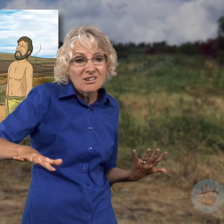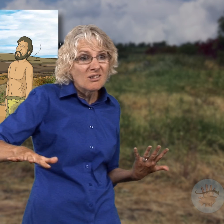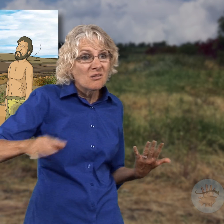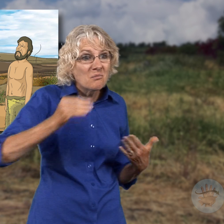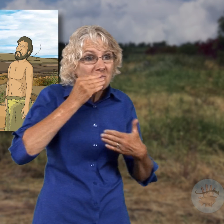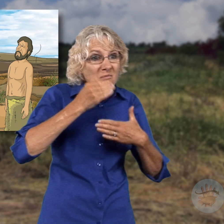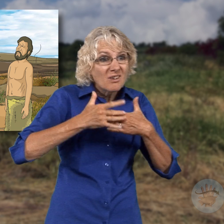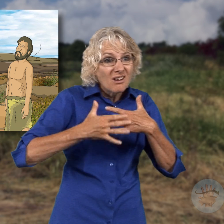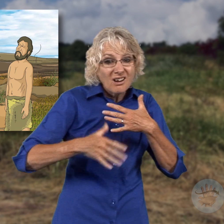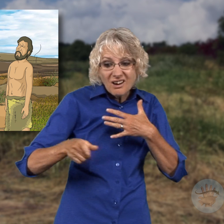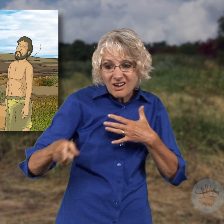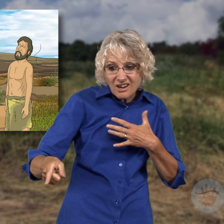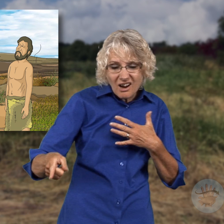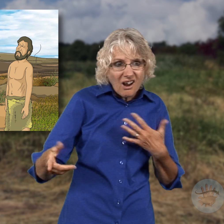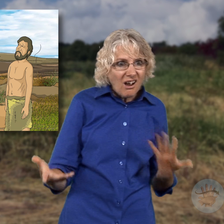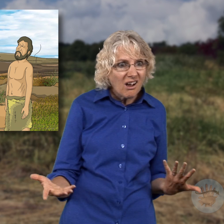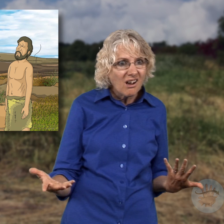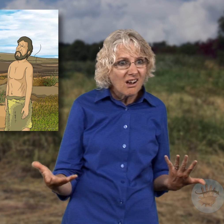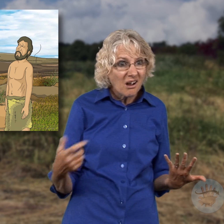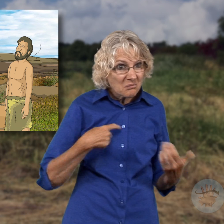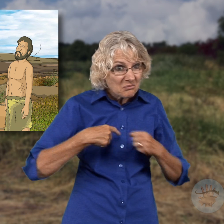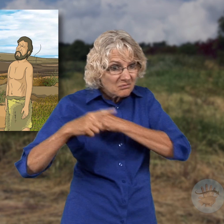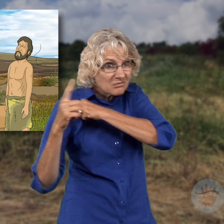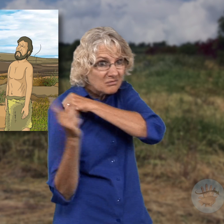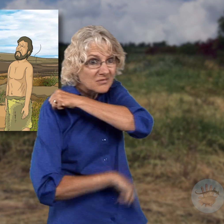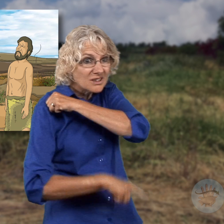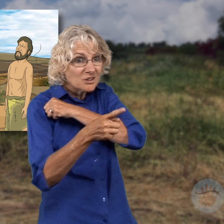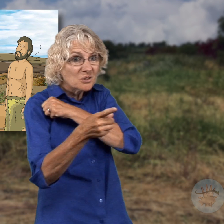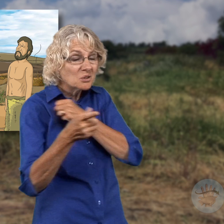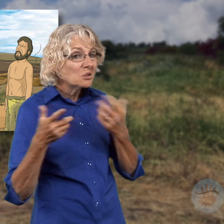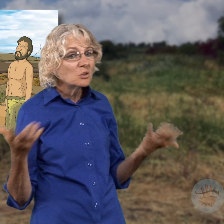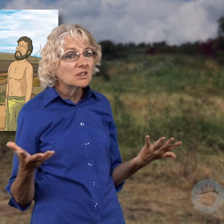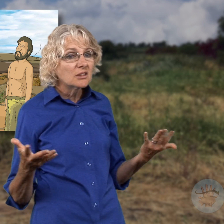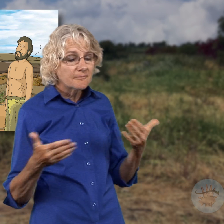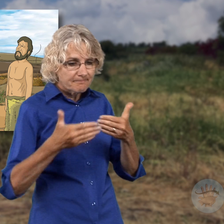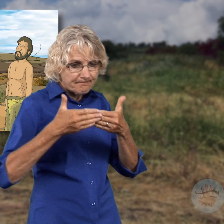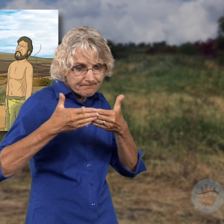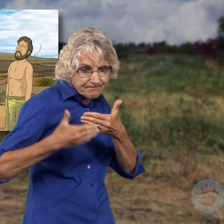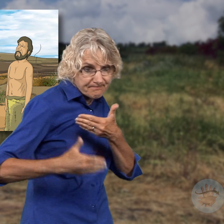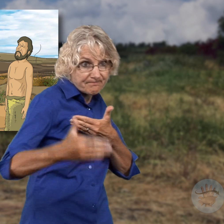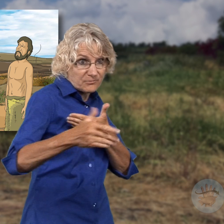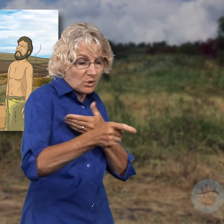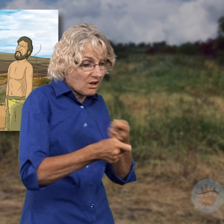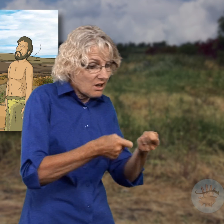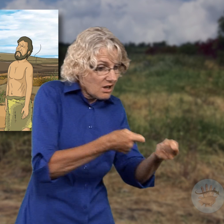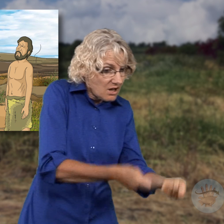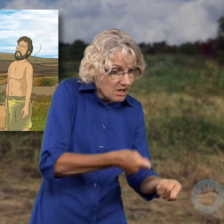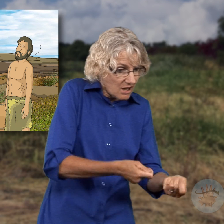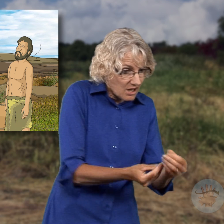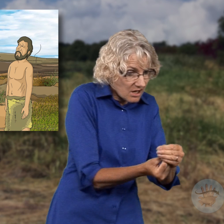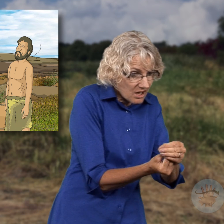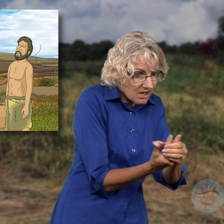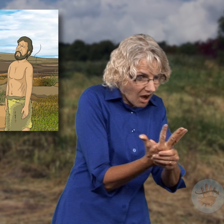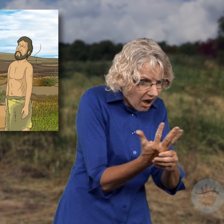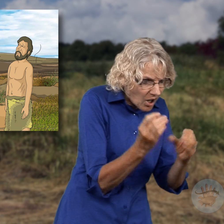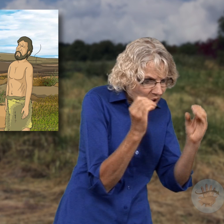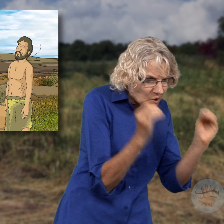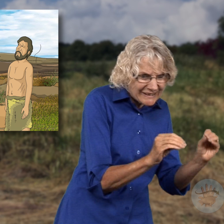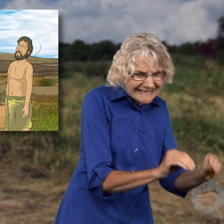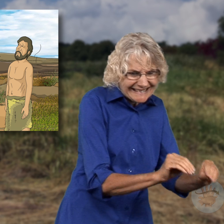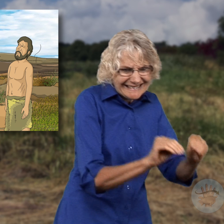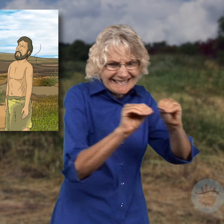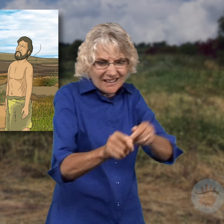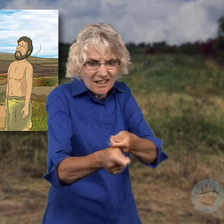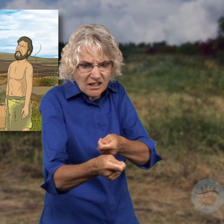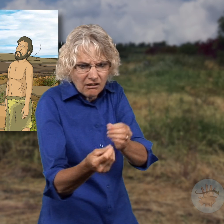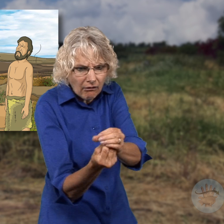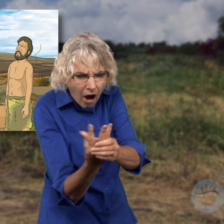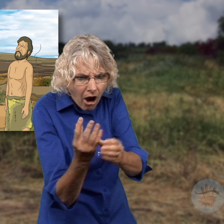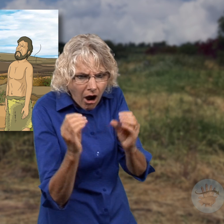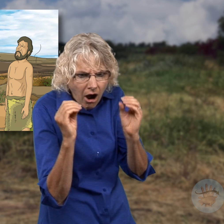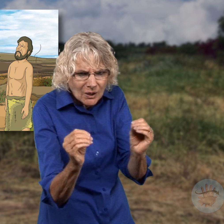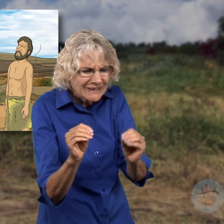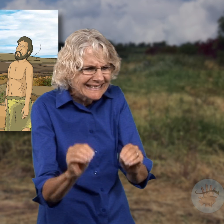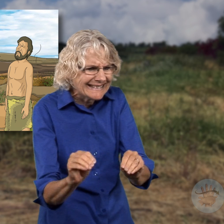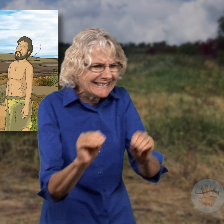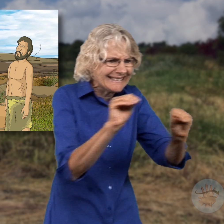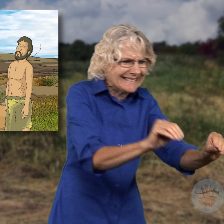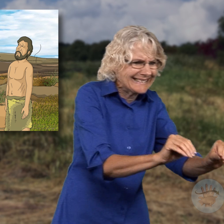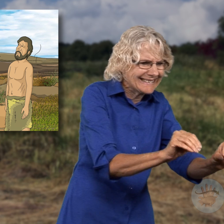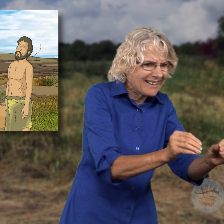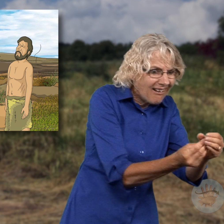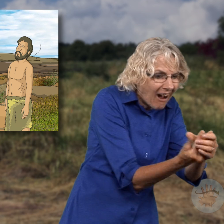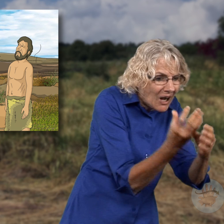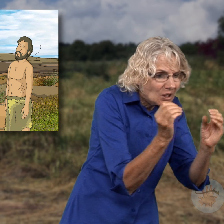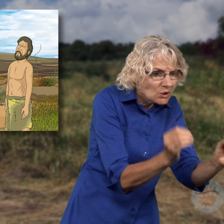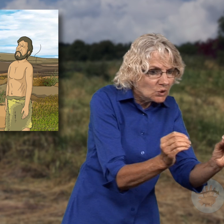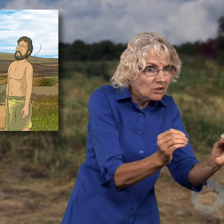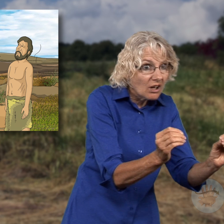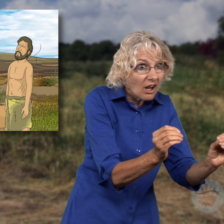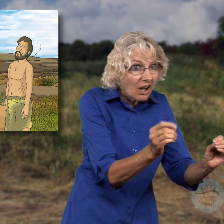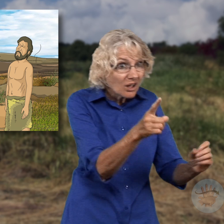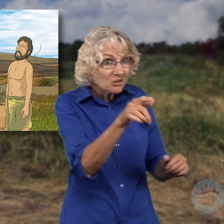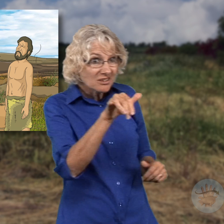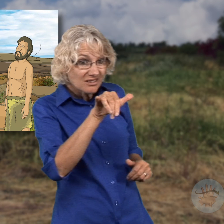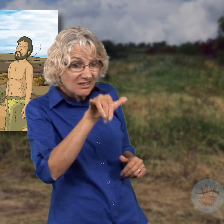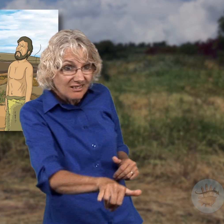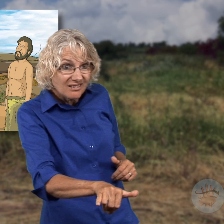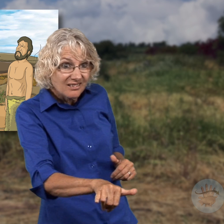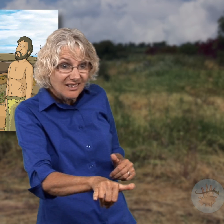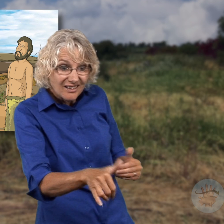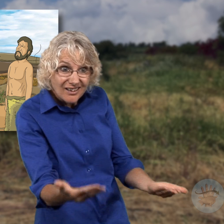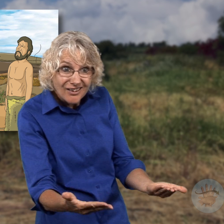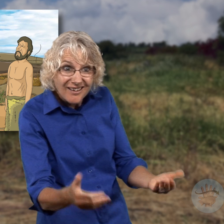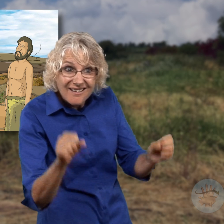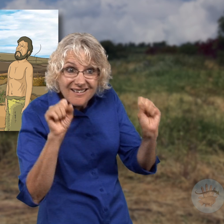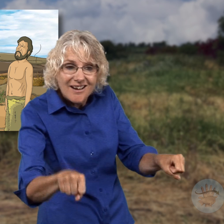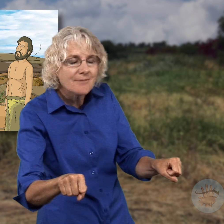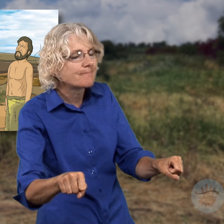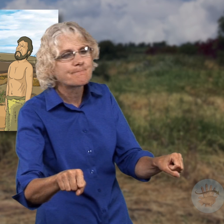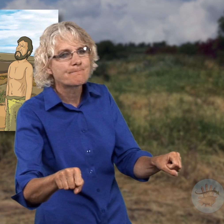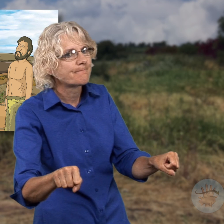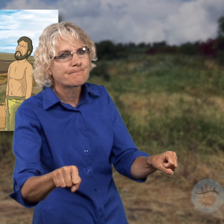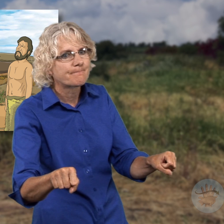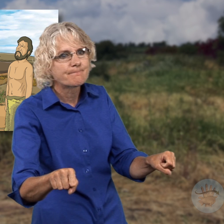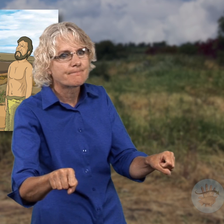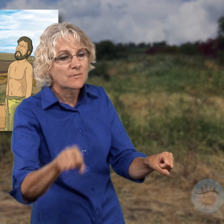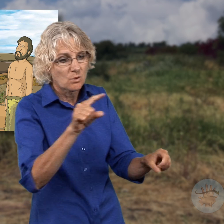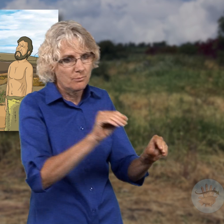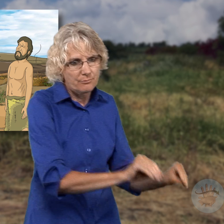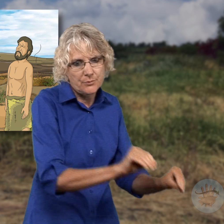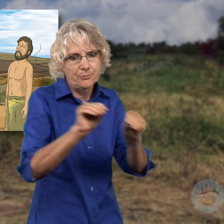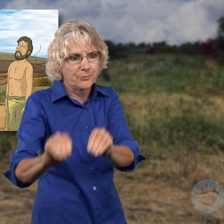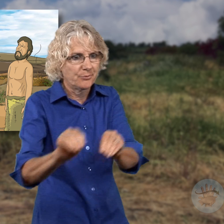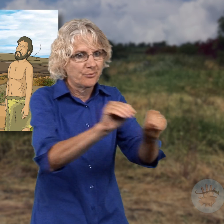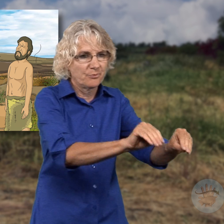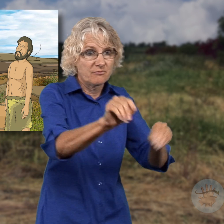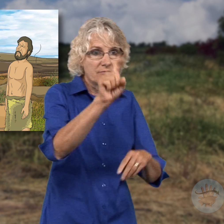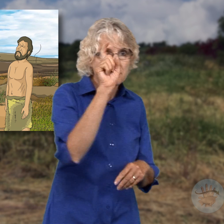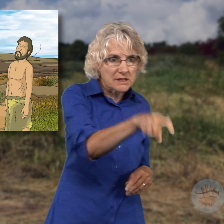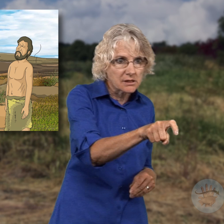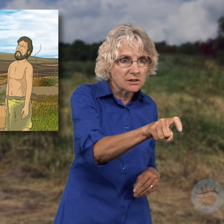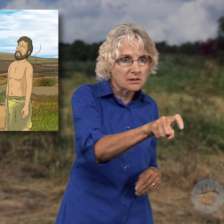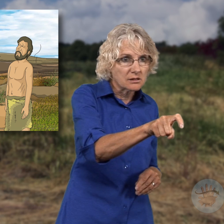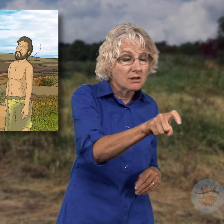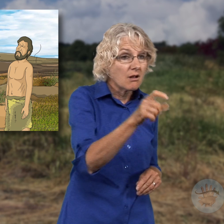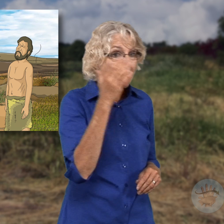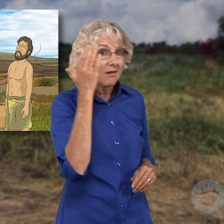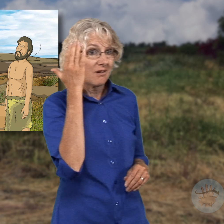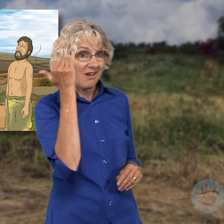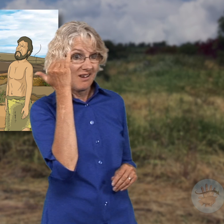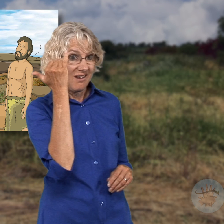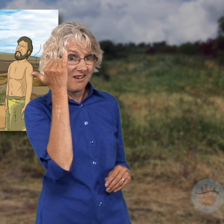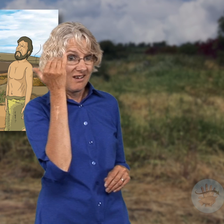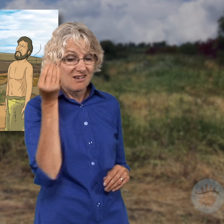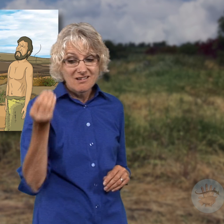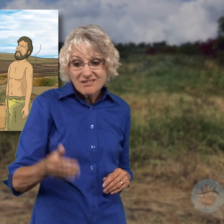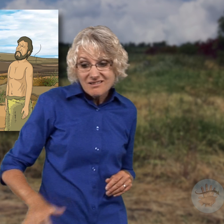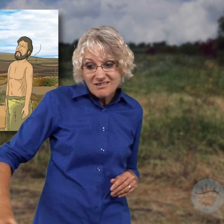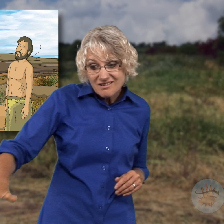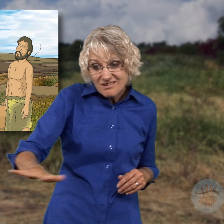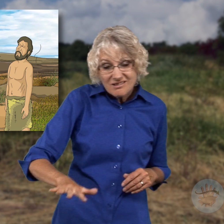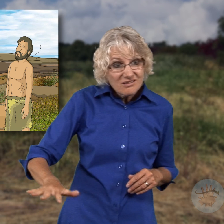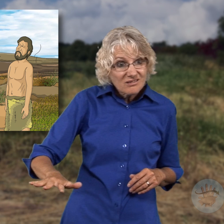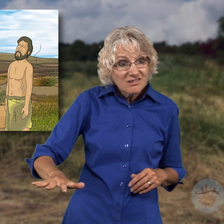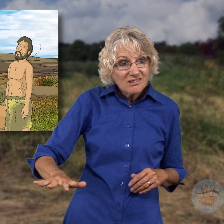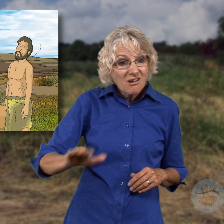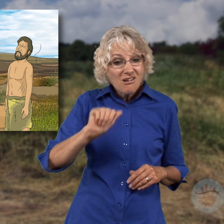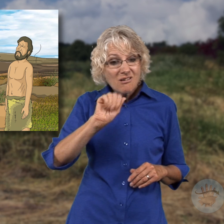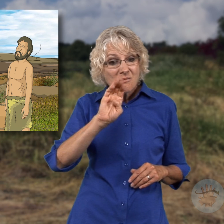Now you are cursed and banished from the ground, which has opened its mouth to receive your brother’s blood from your hand.